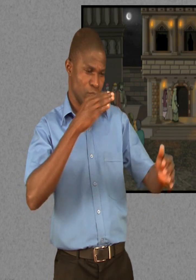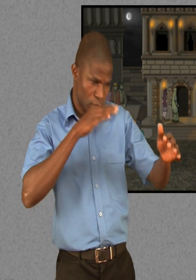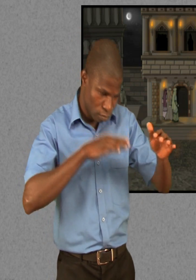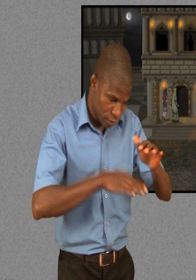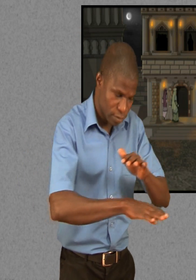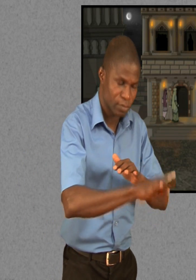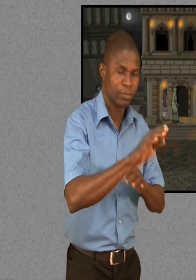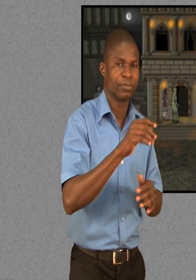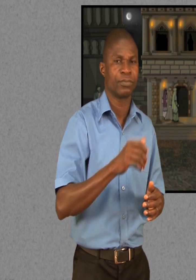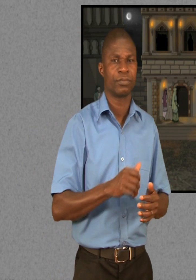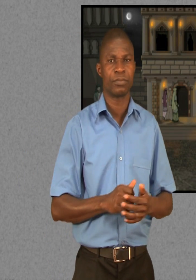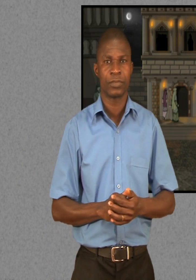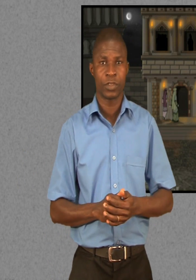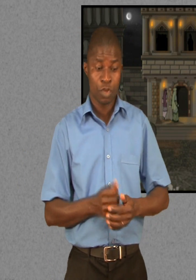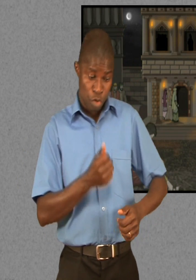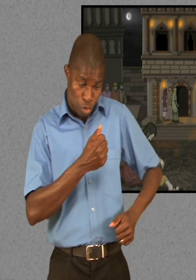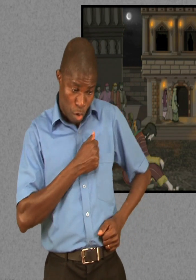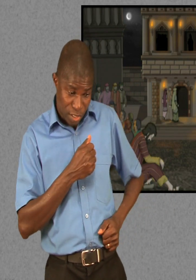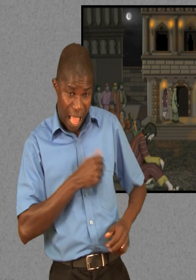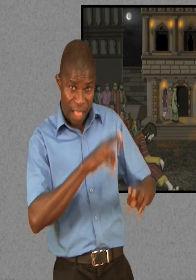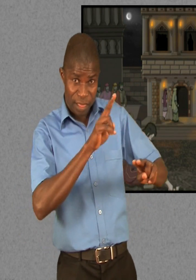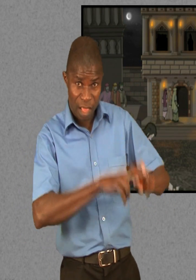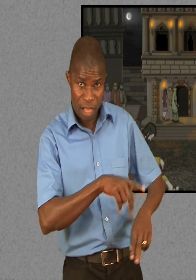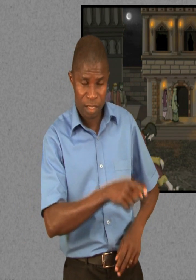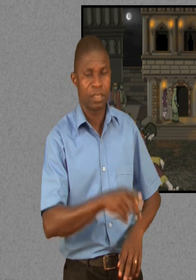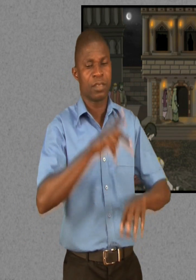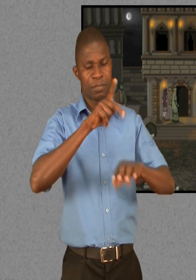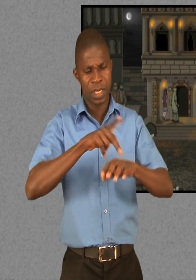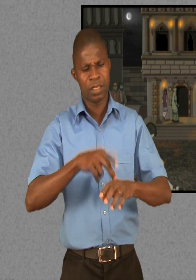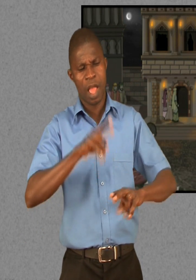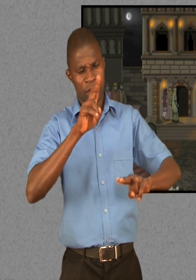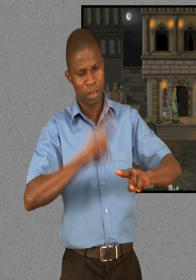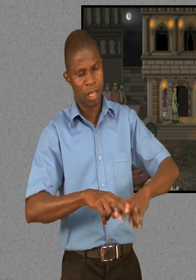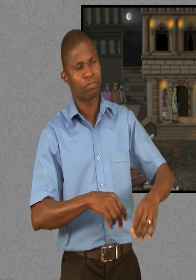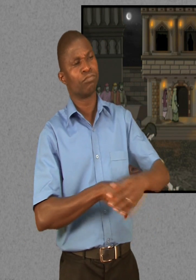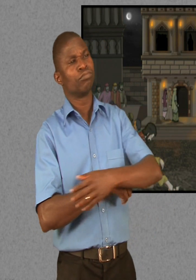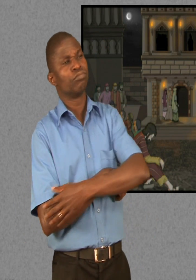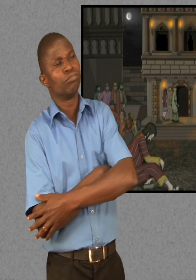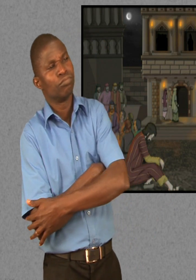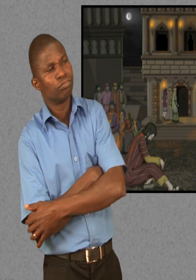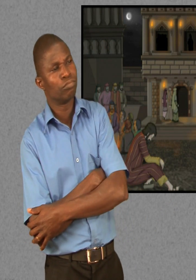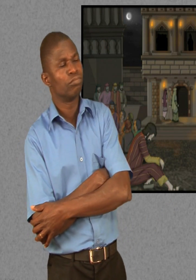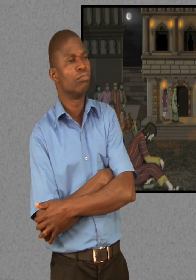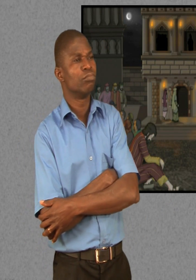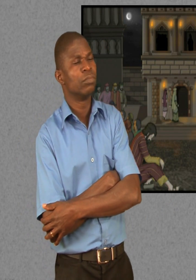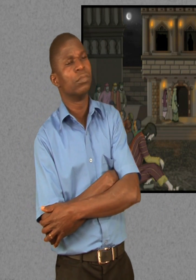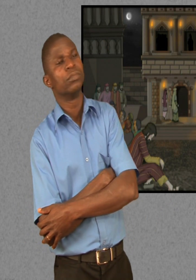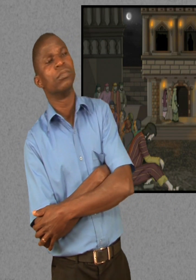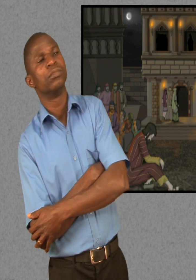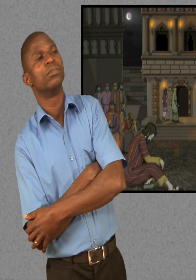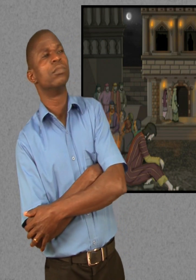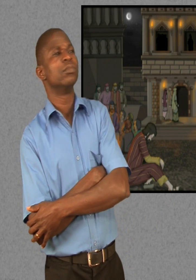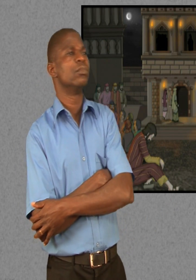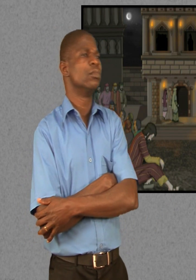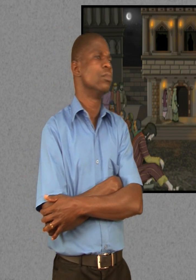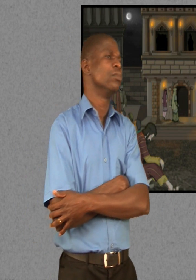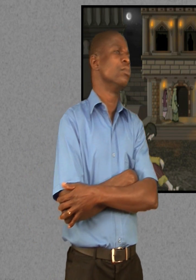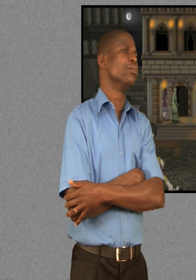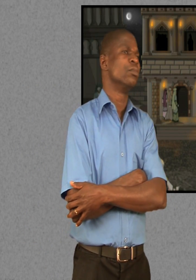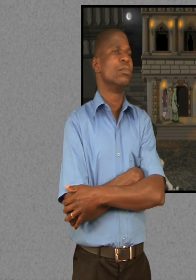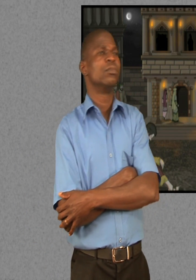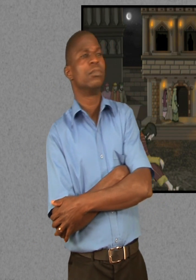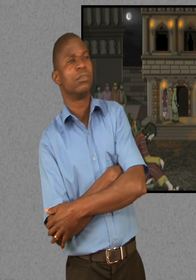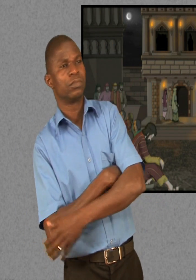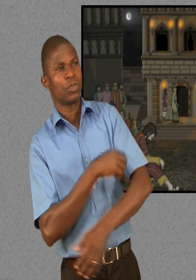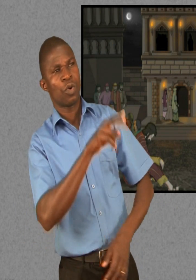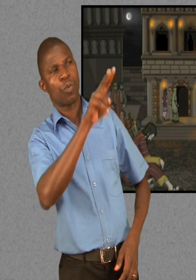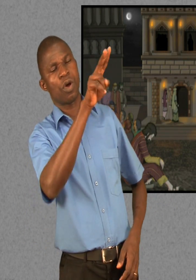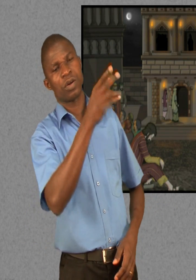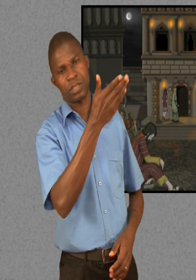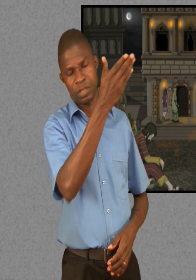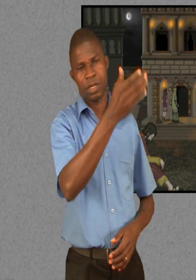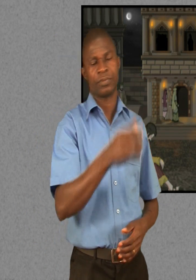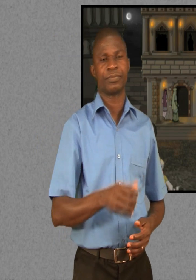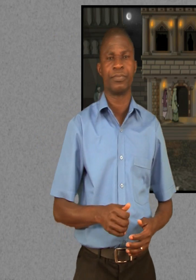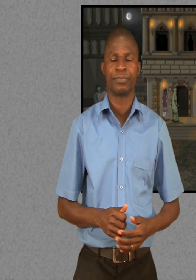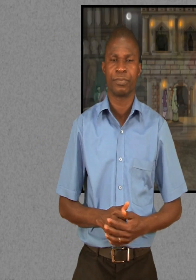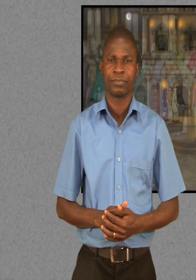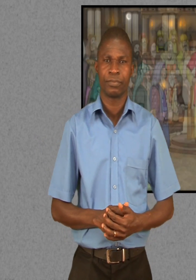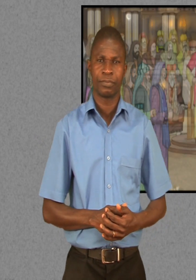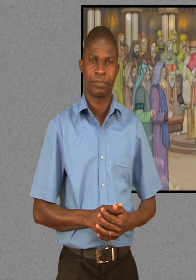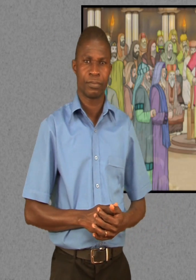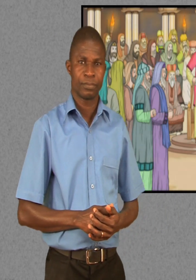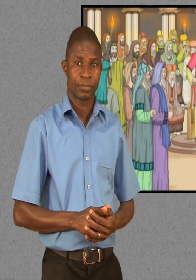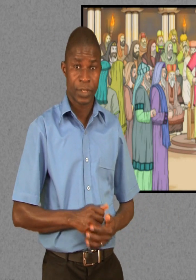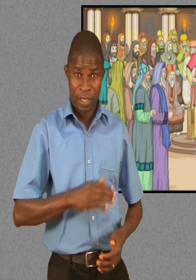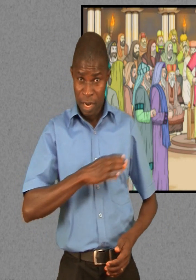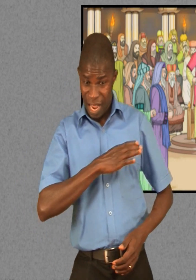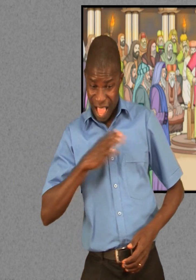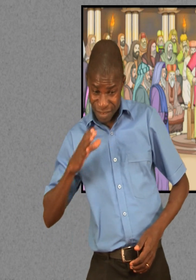And he went in and sat down with the guards to see the outcome.